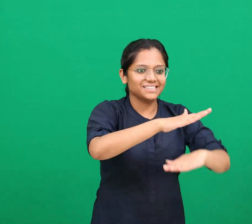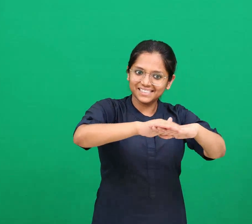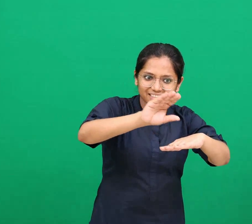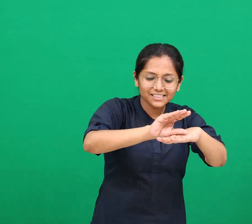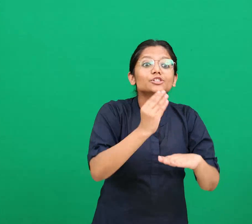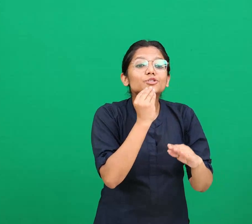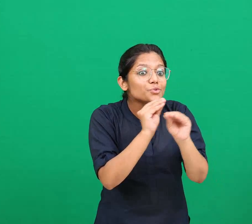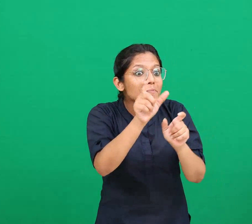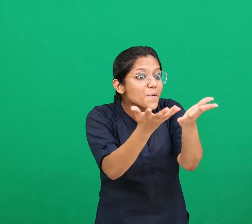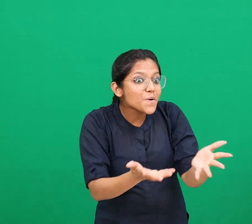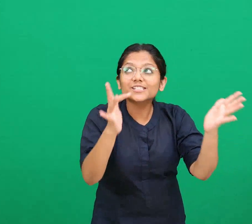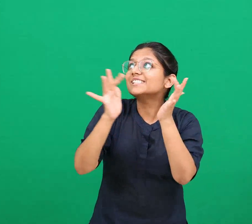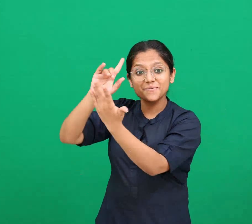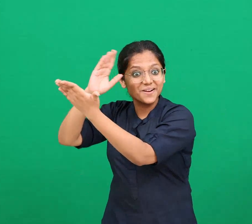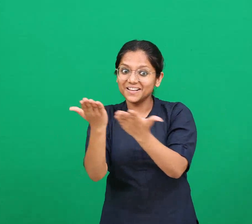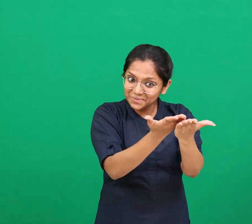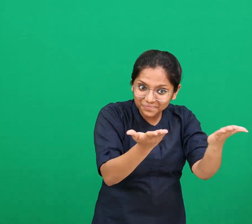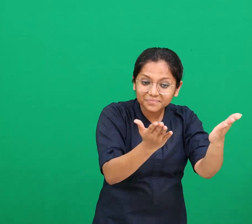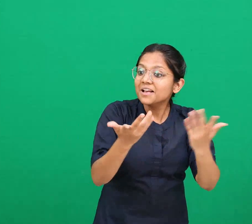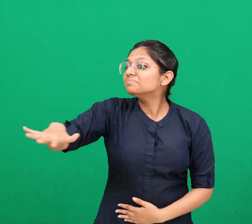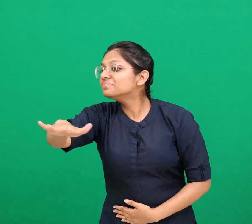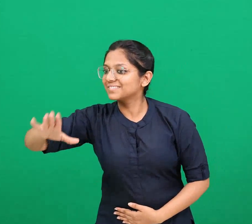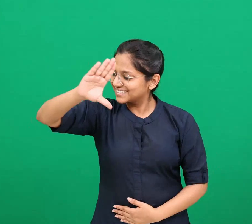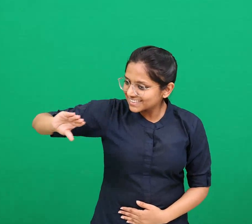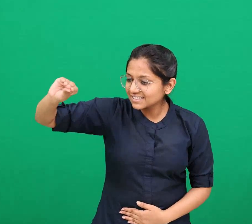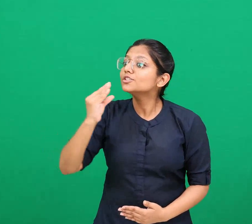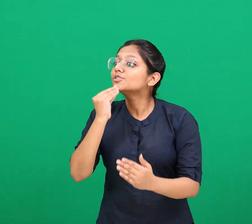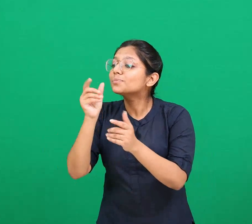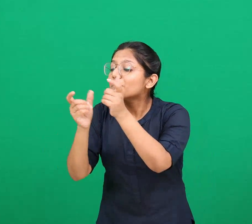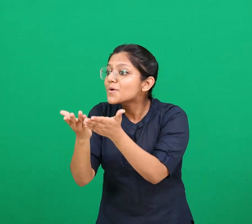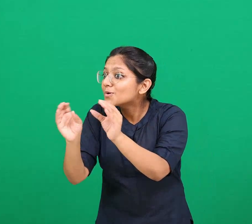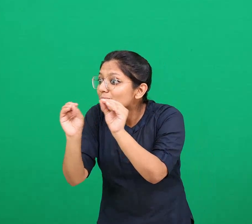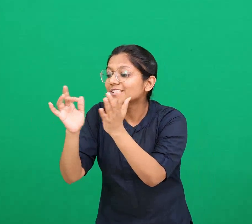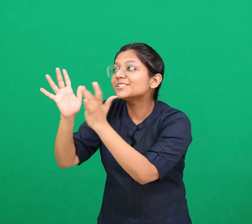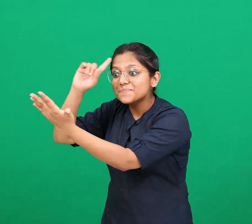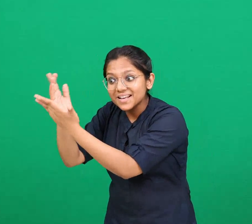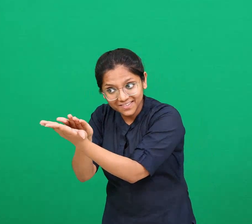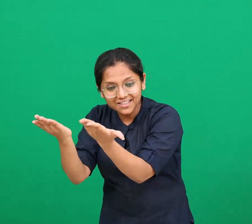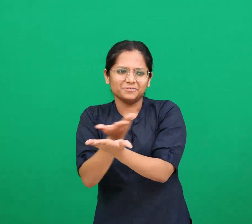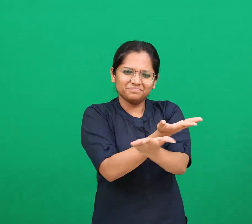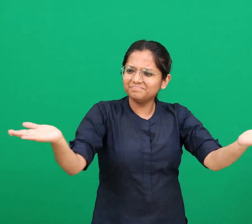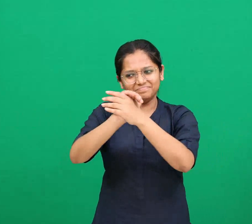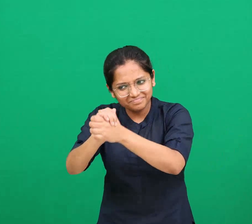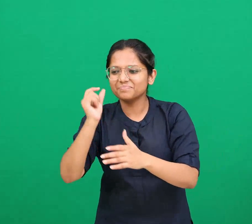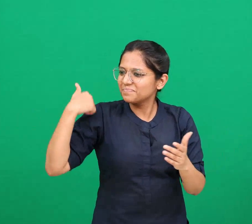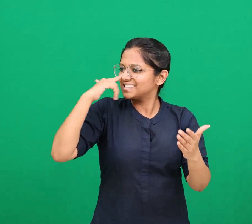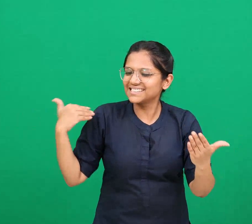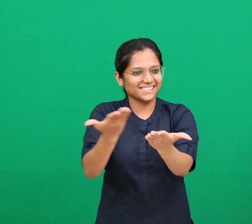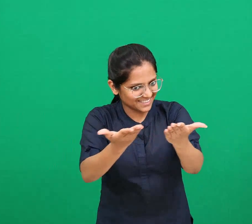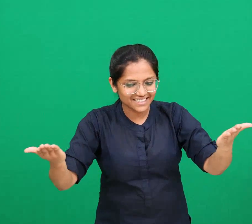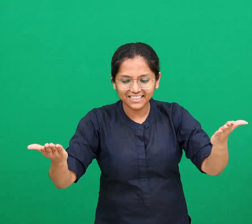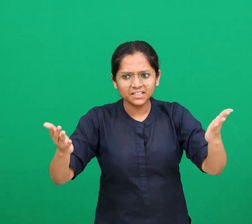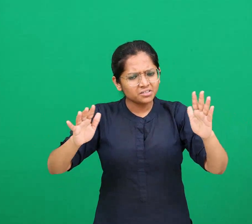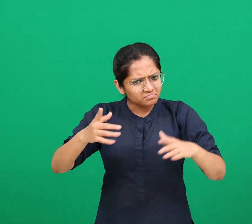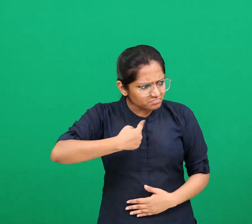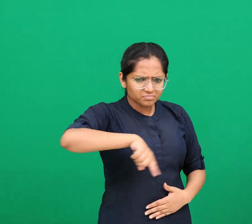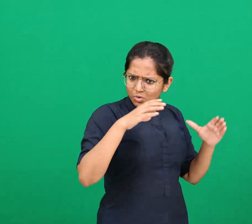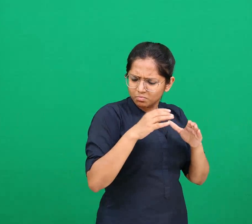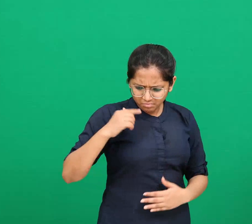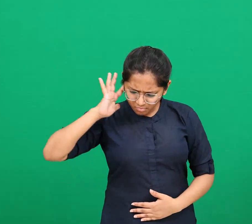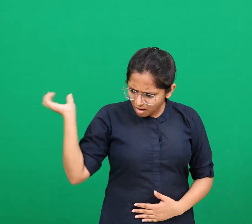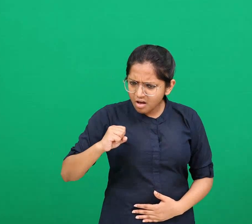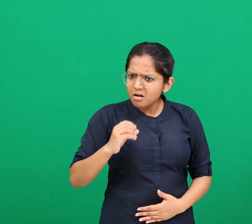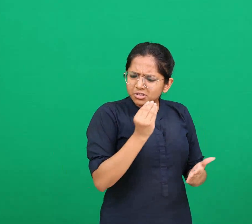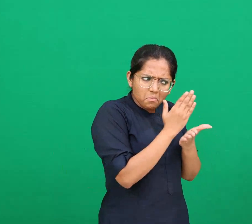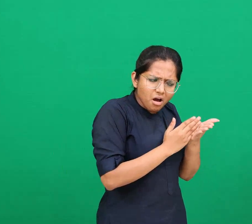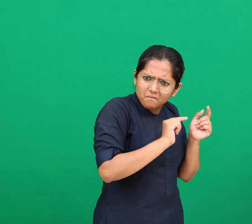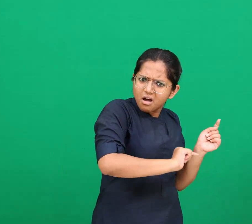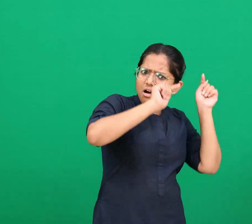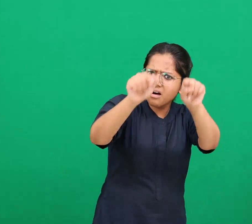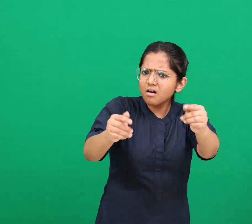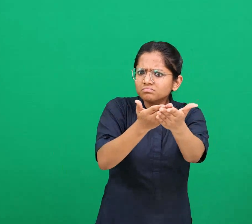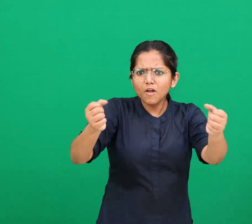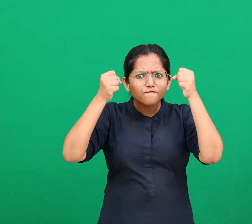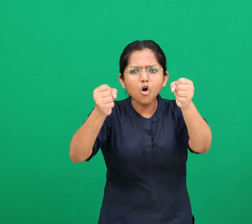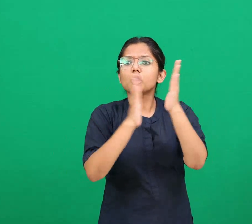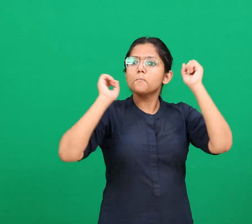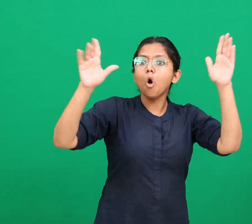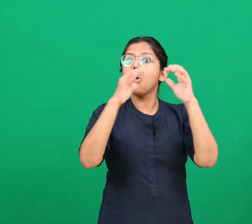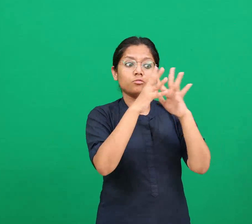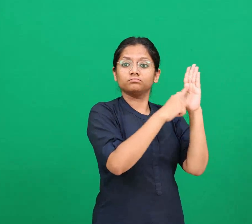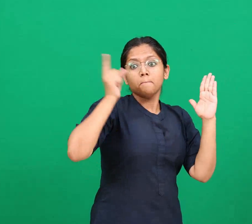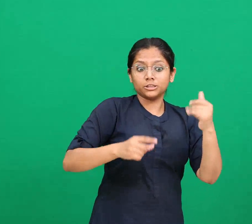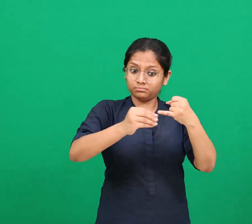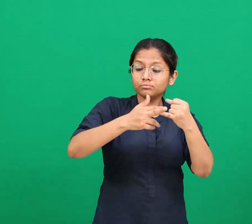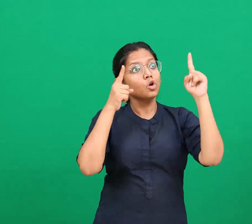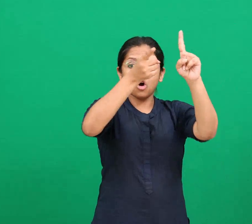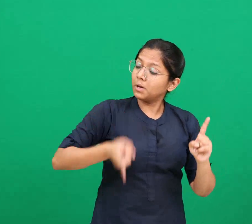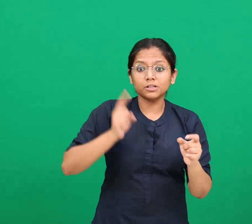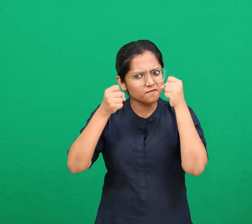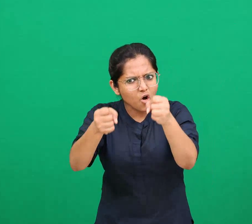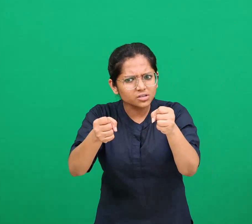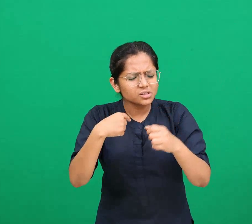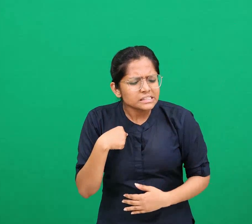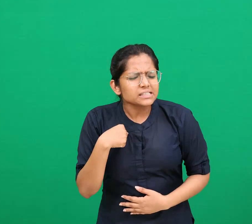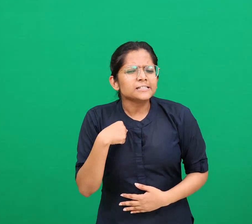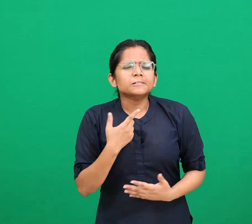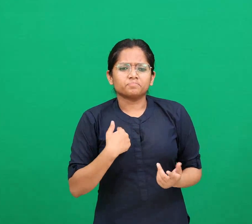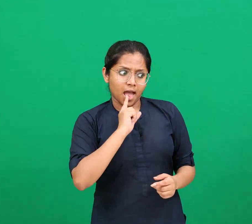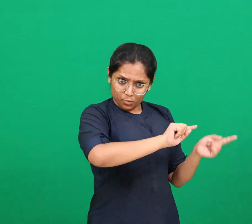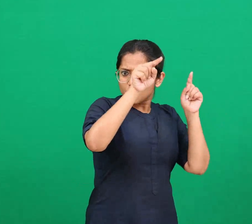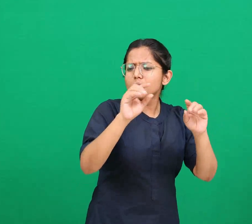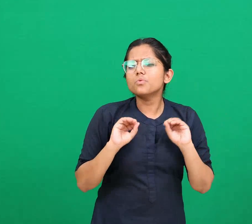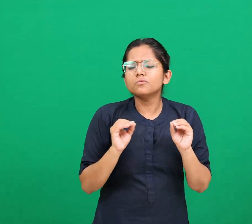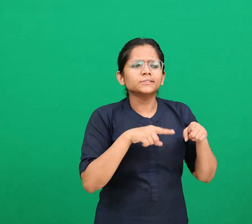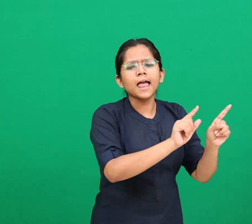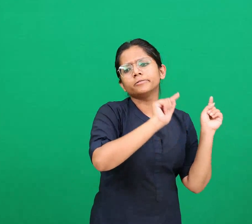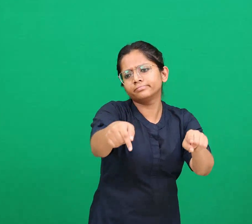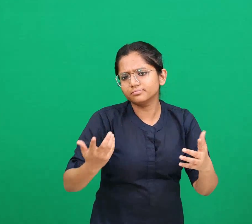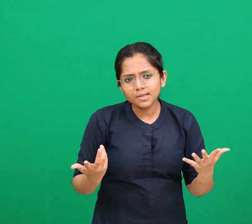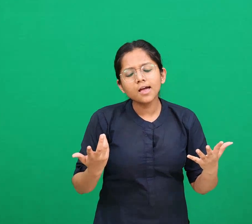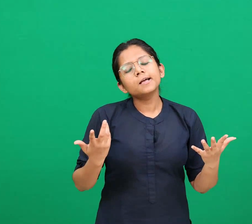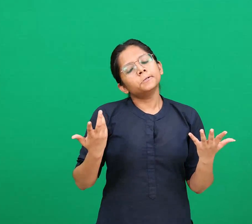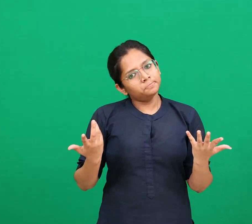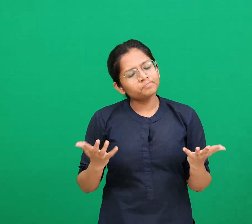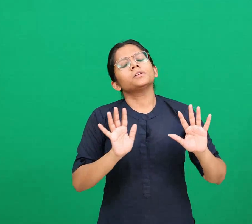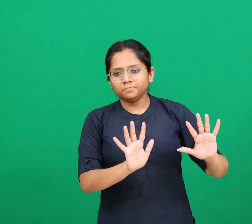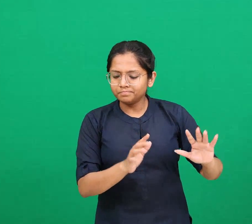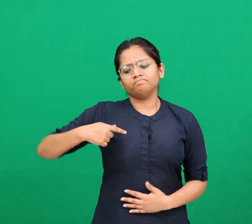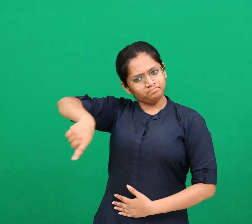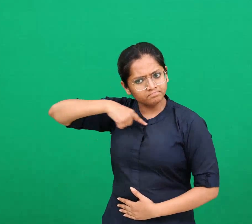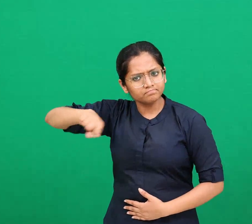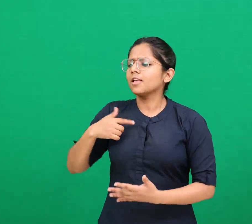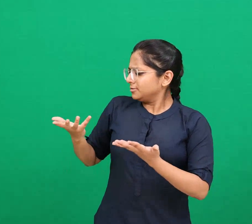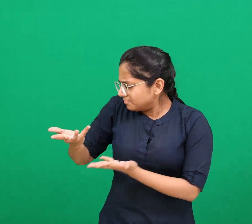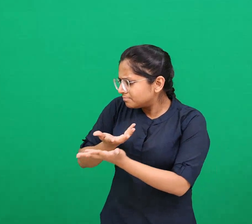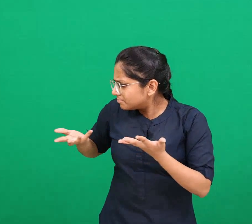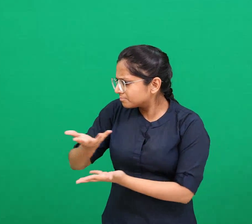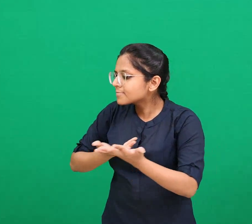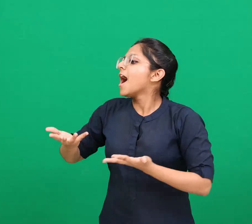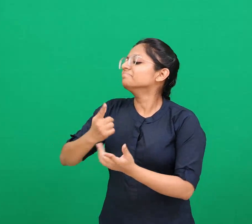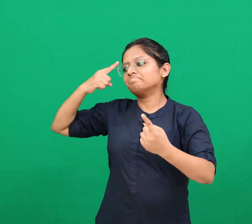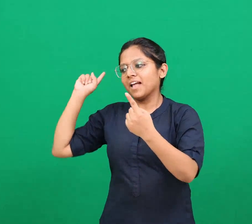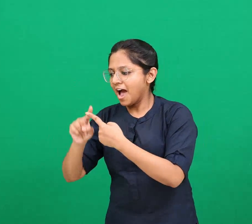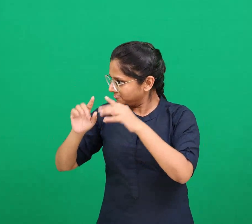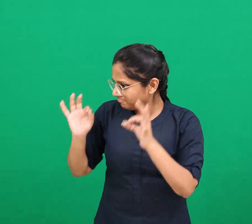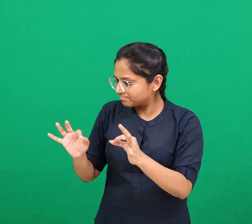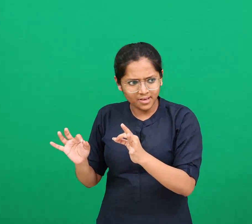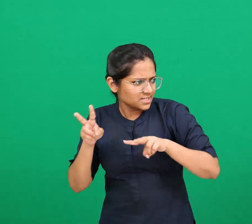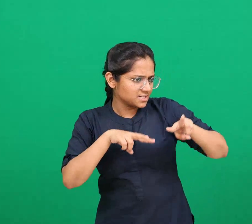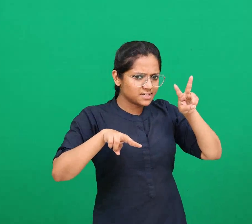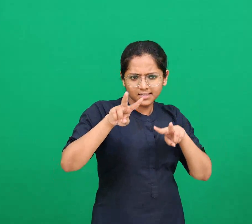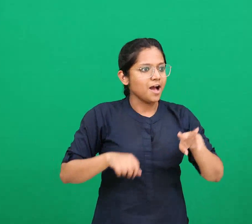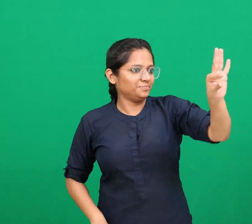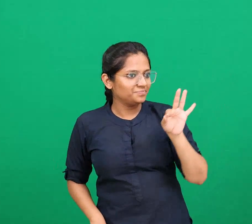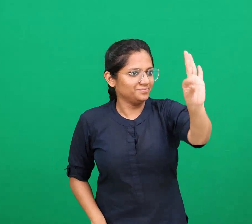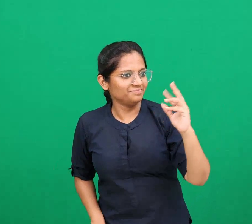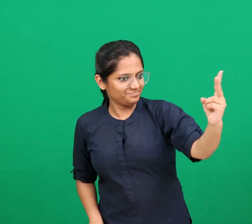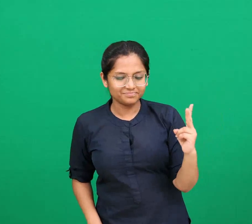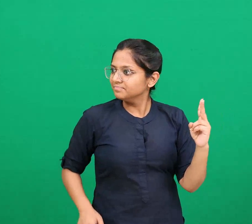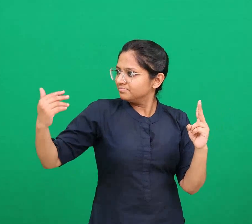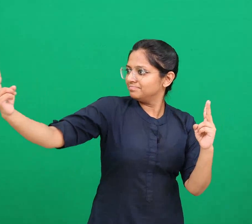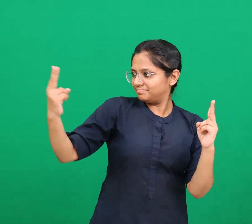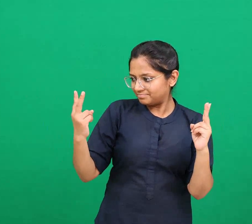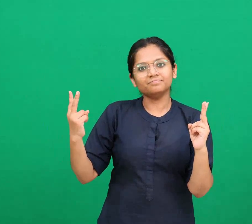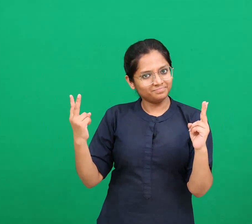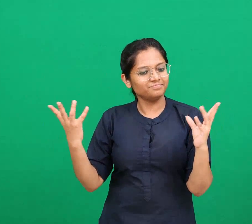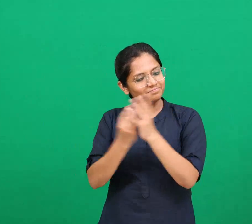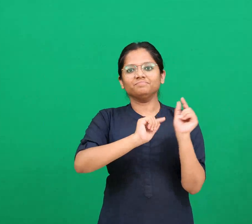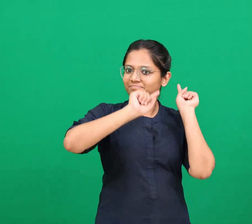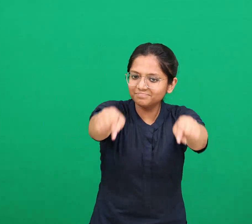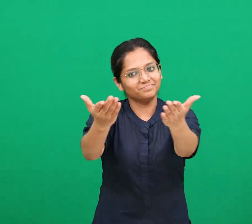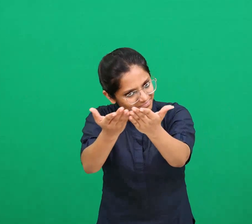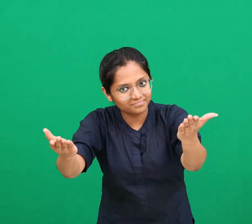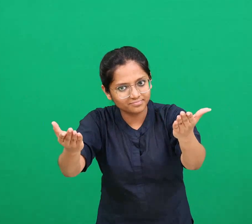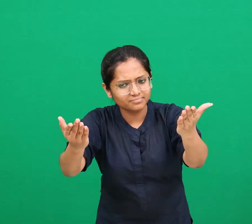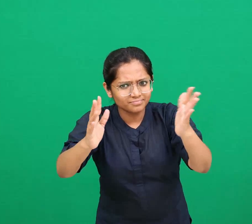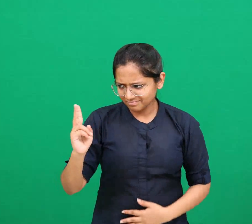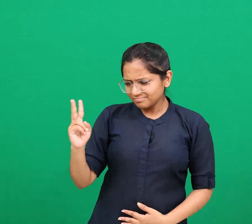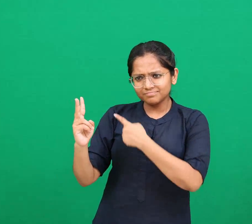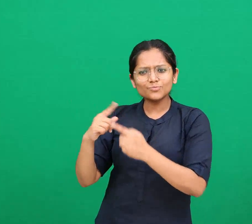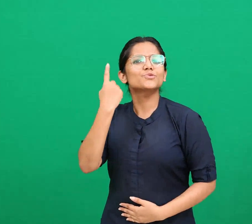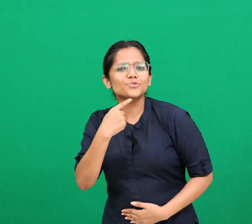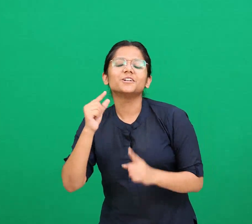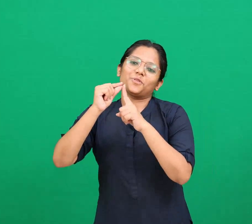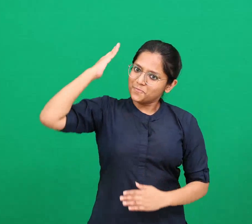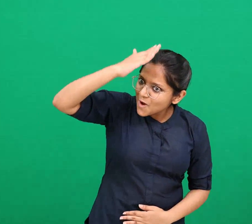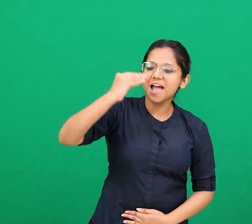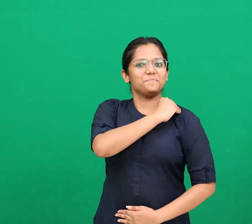It has come to our attention that some went out from us without our authorization and unsettled you, troubling your minds by what they said.